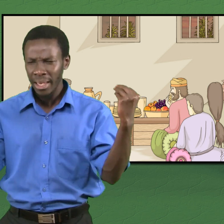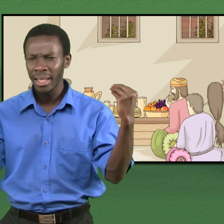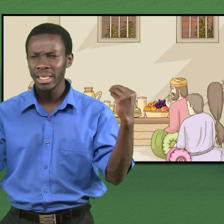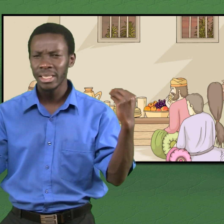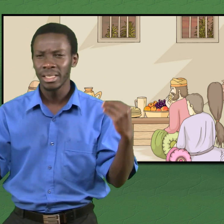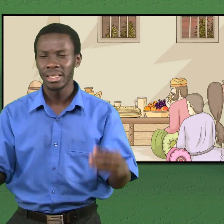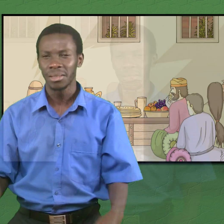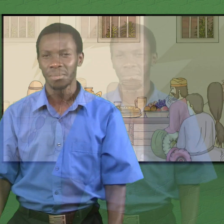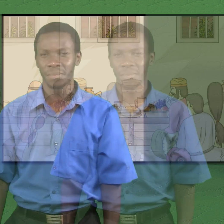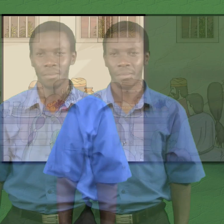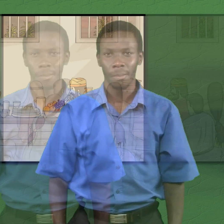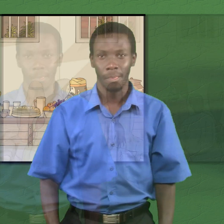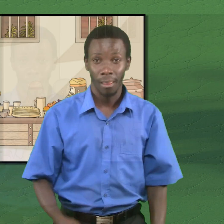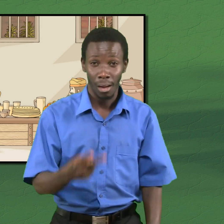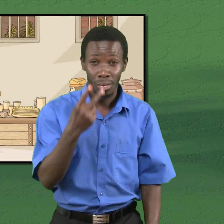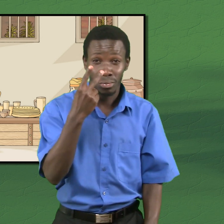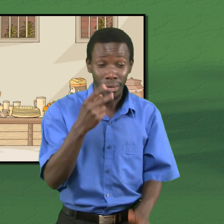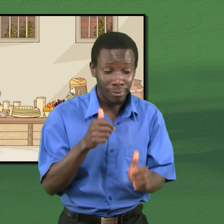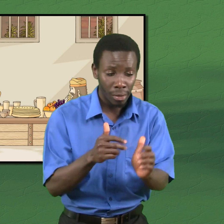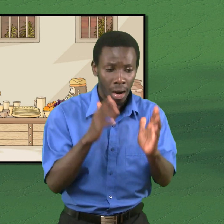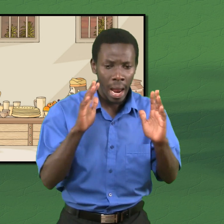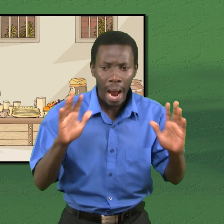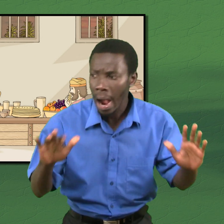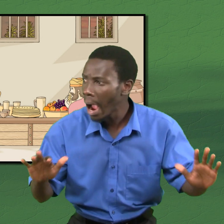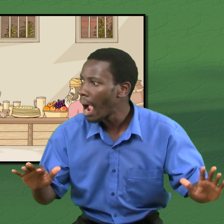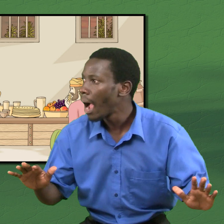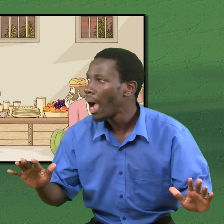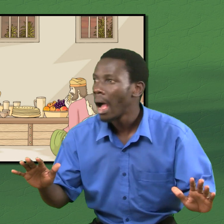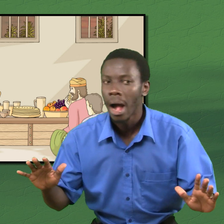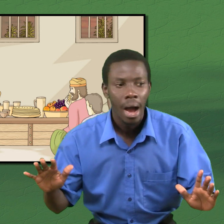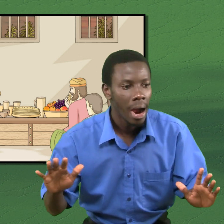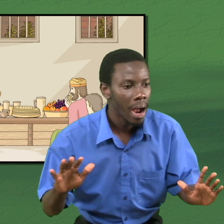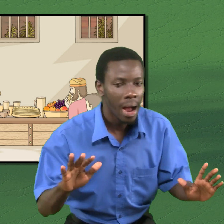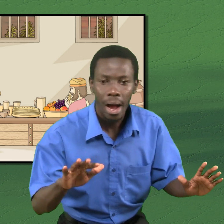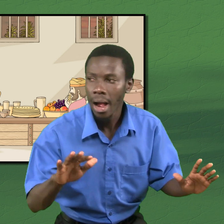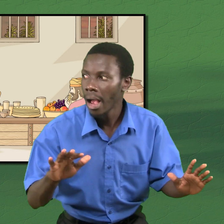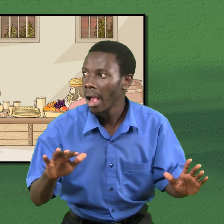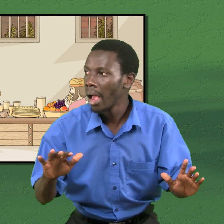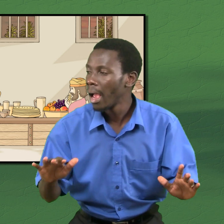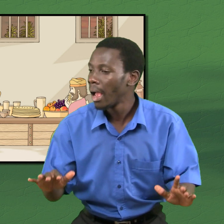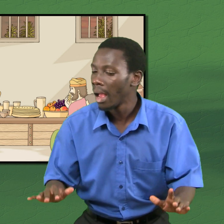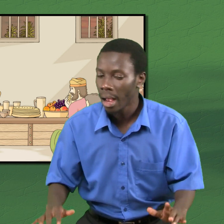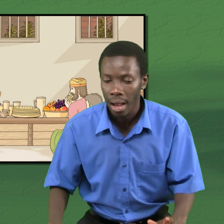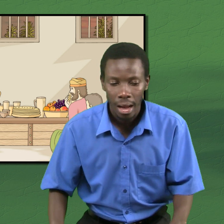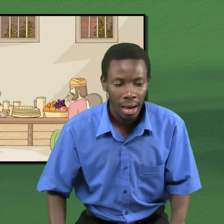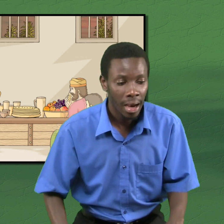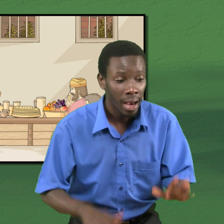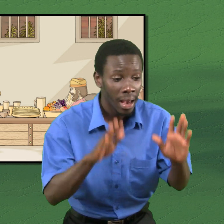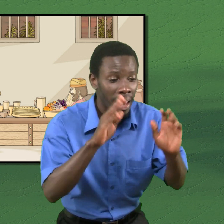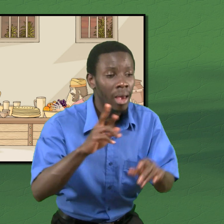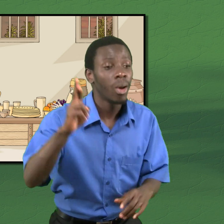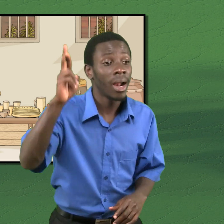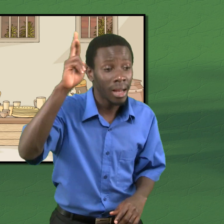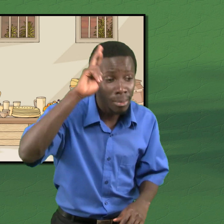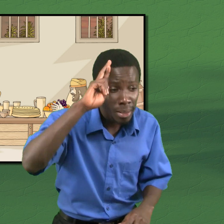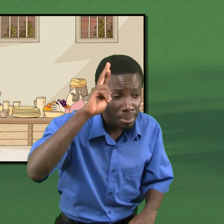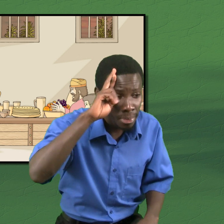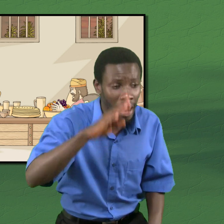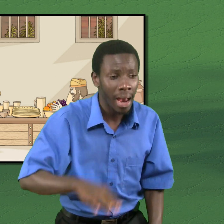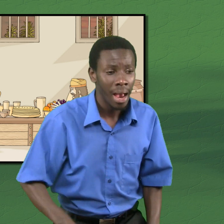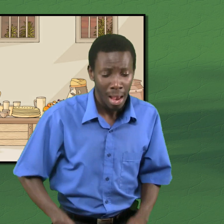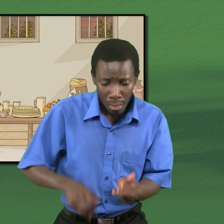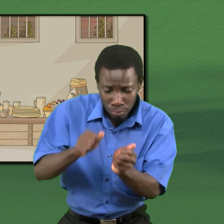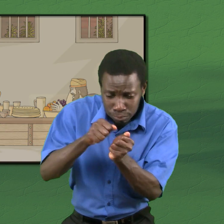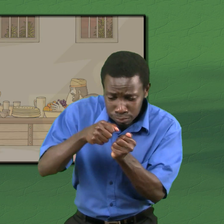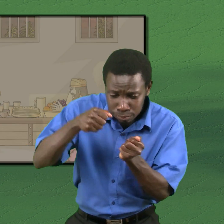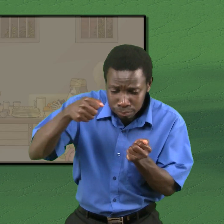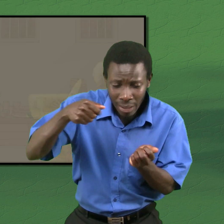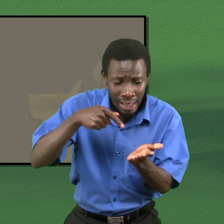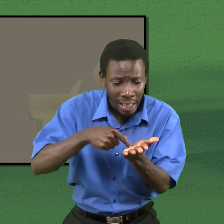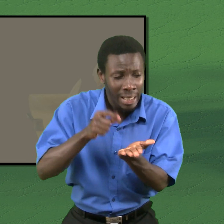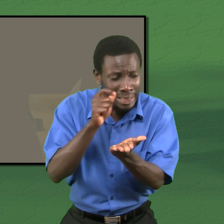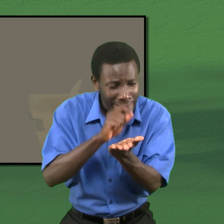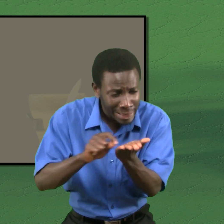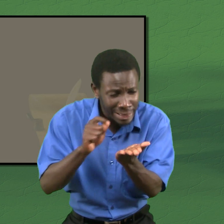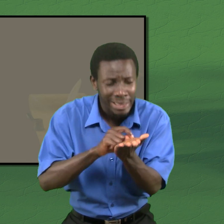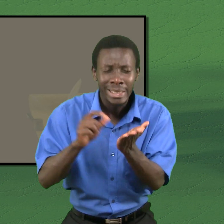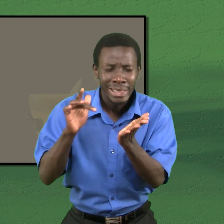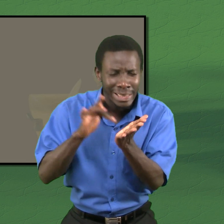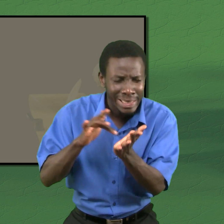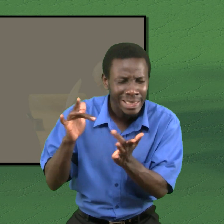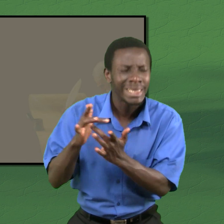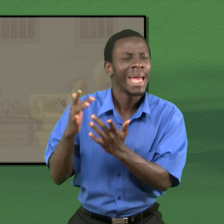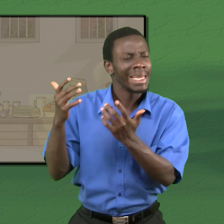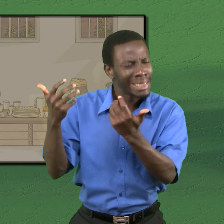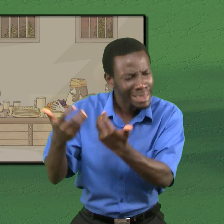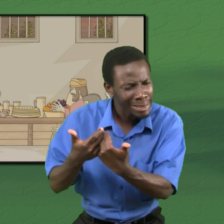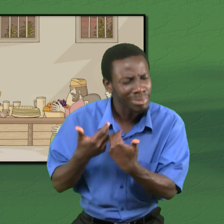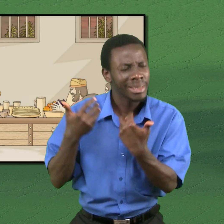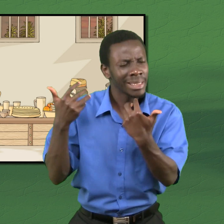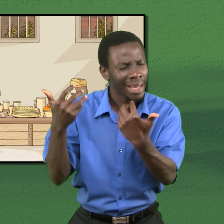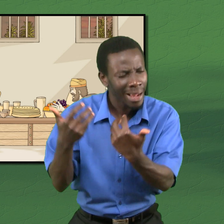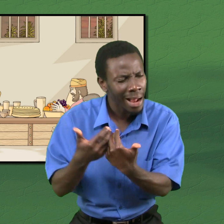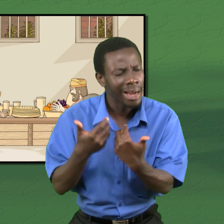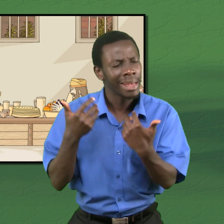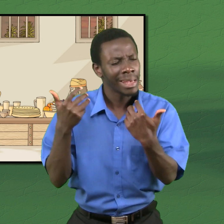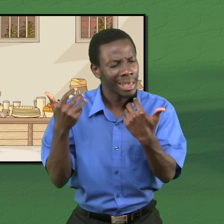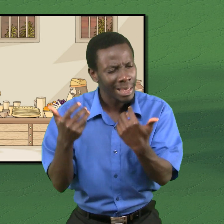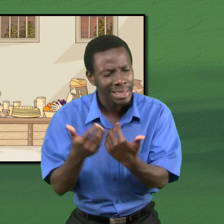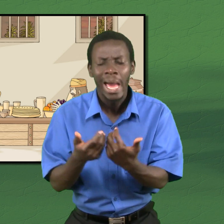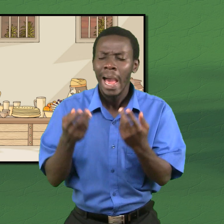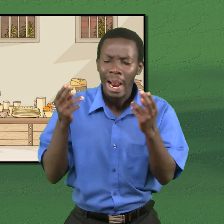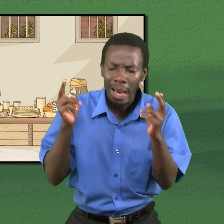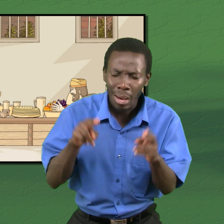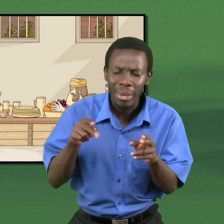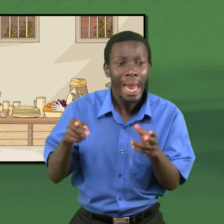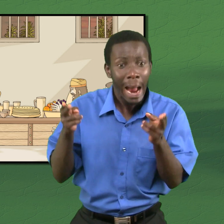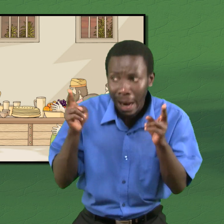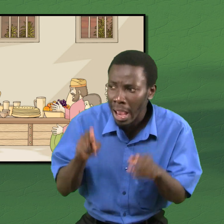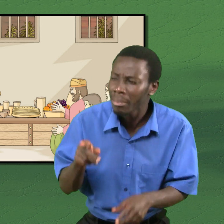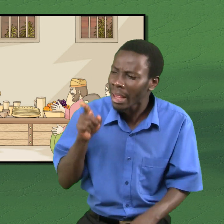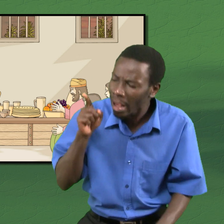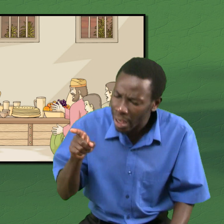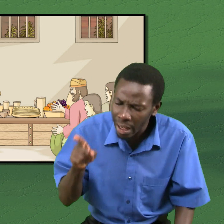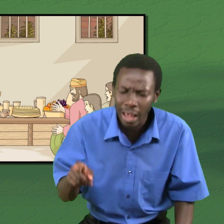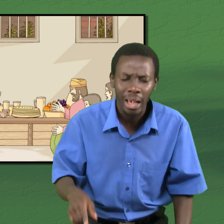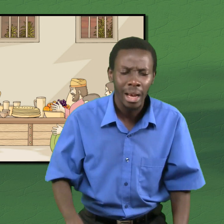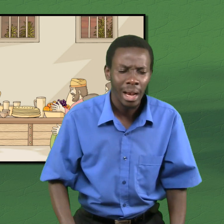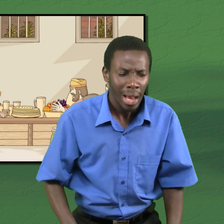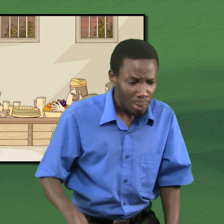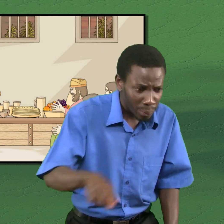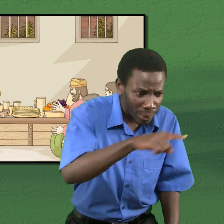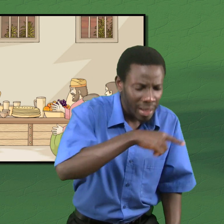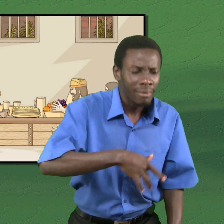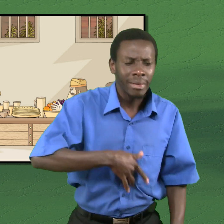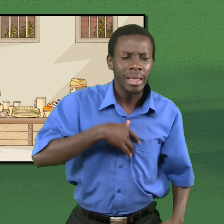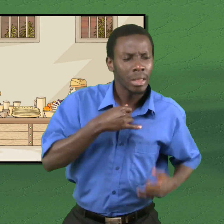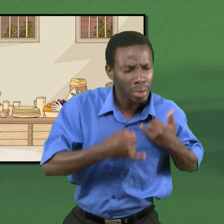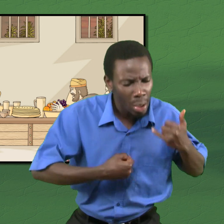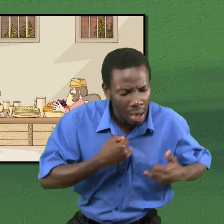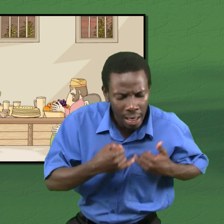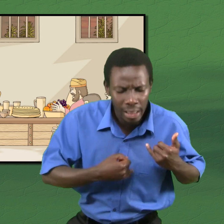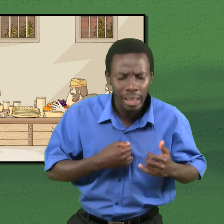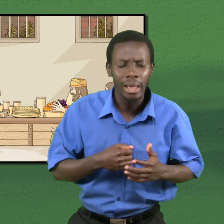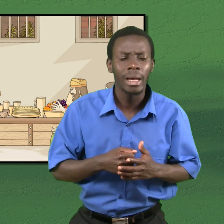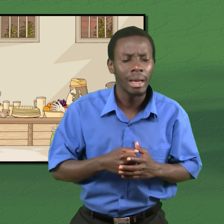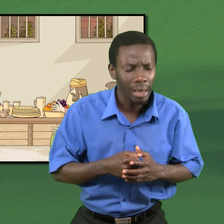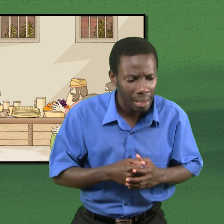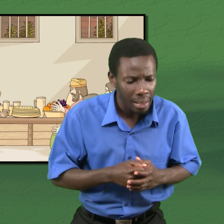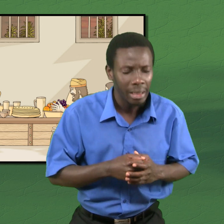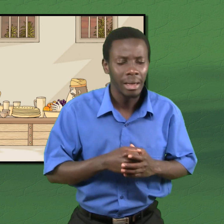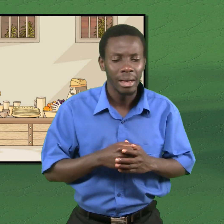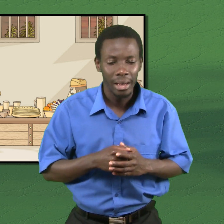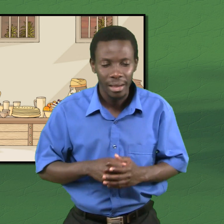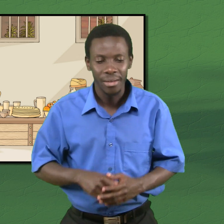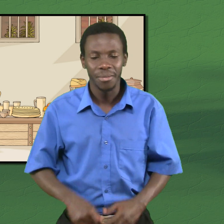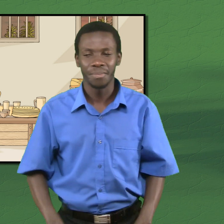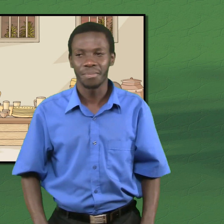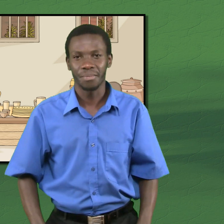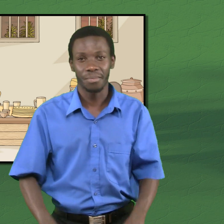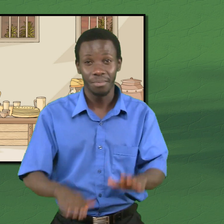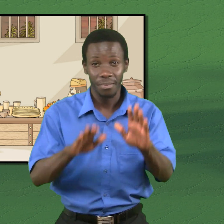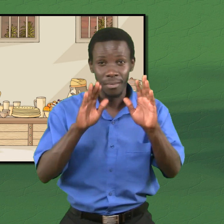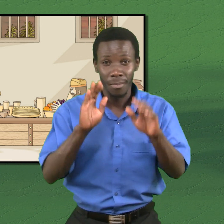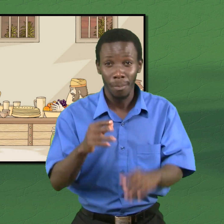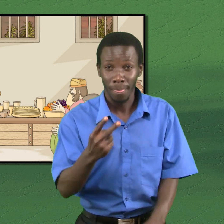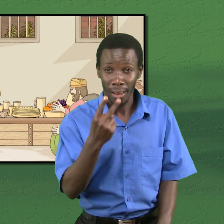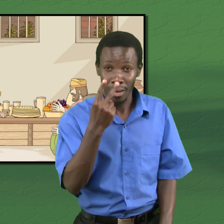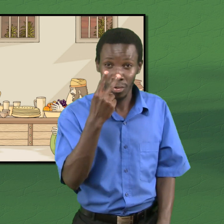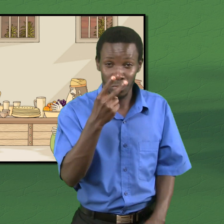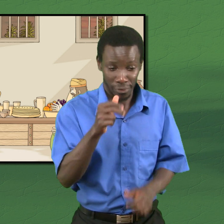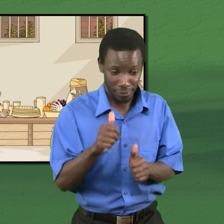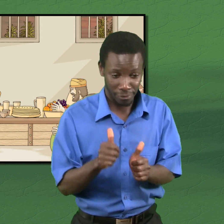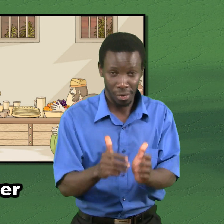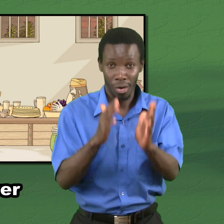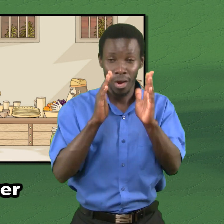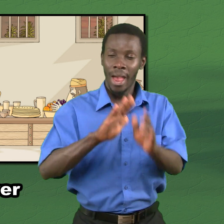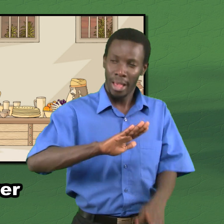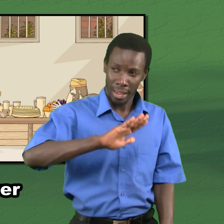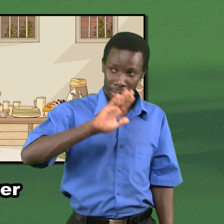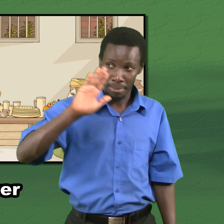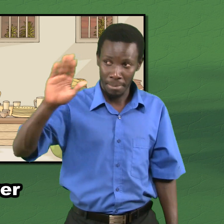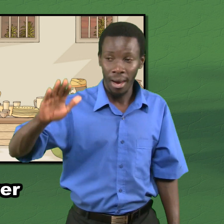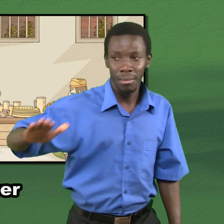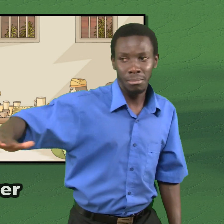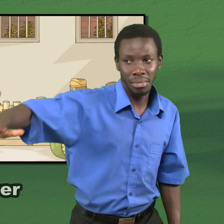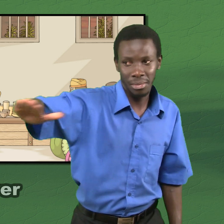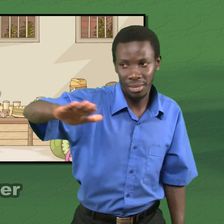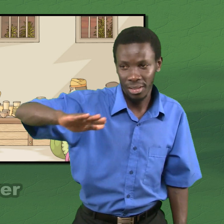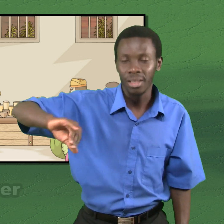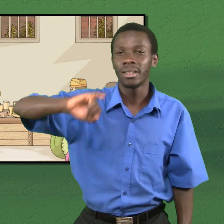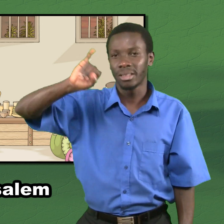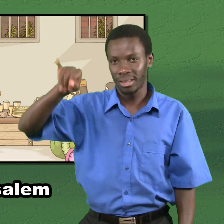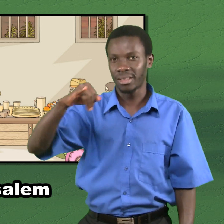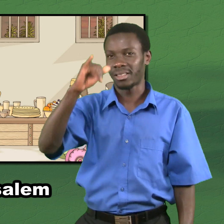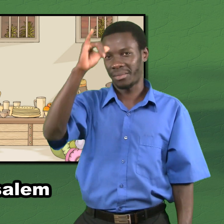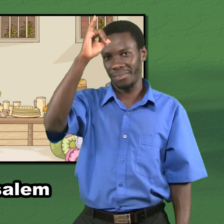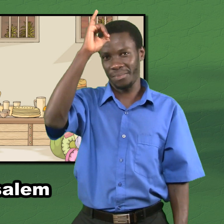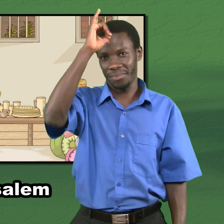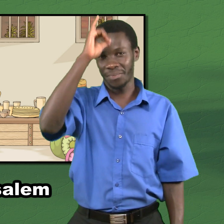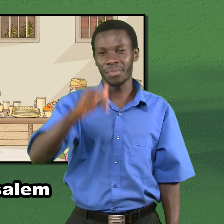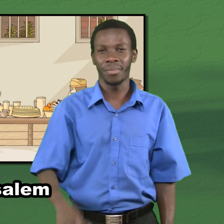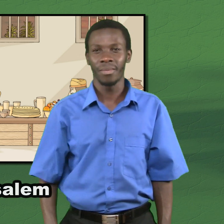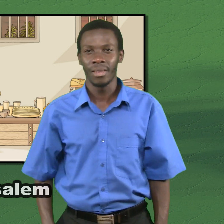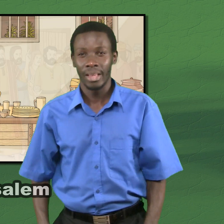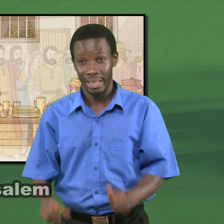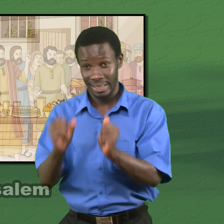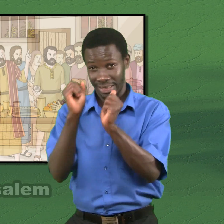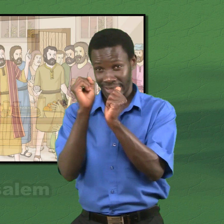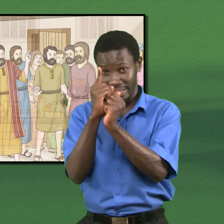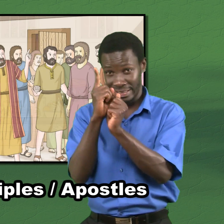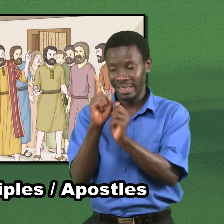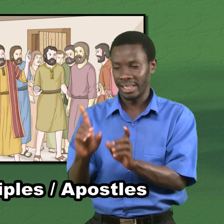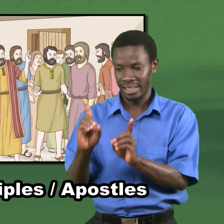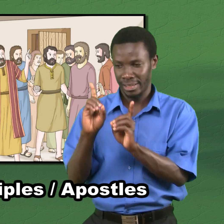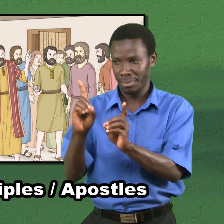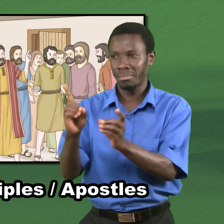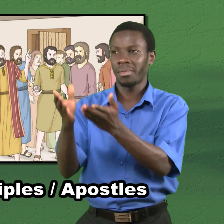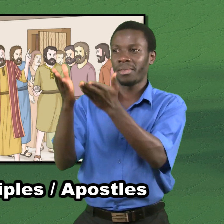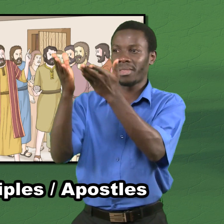Then their eyes were opened and they recognized Jesus—and He disappeared from their sight. They asked each other, “Were not our hearts burning within us as He spoke with us on the road and opened the Scriptures to us?” And they got up that very hour and returned to Jerusalem.